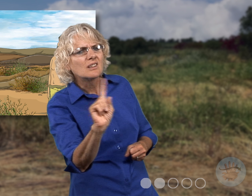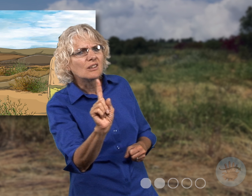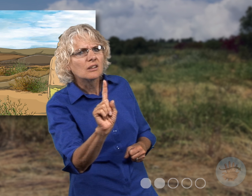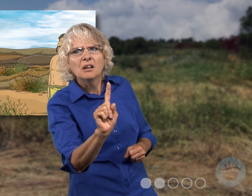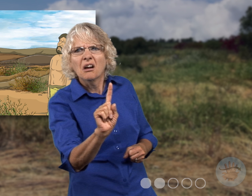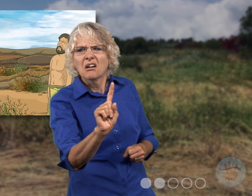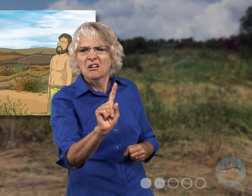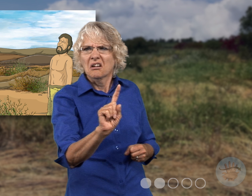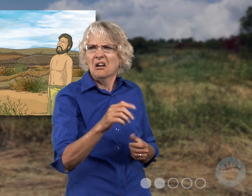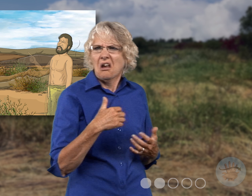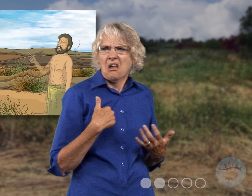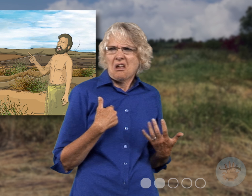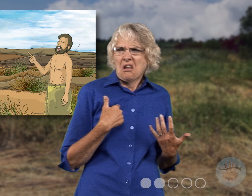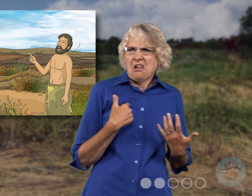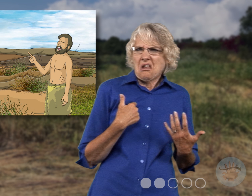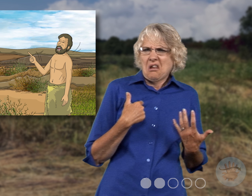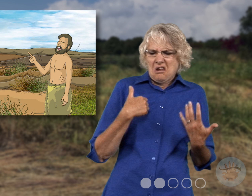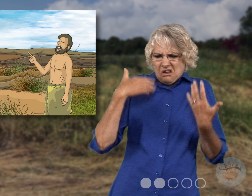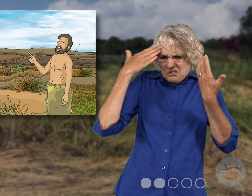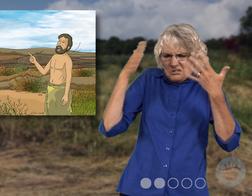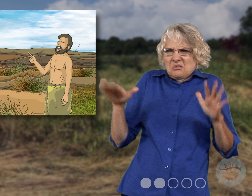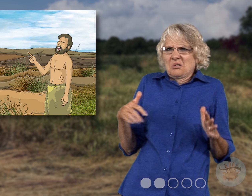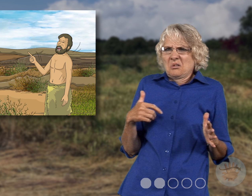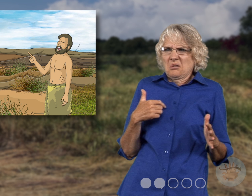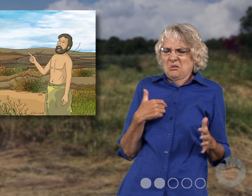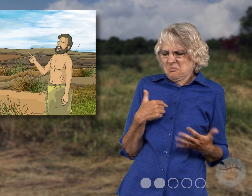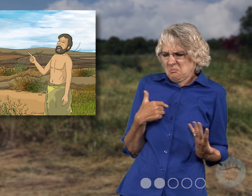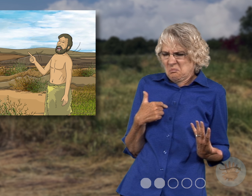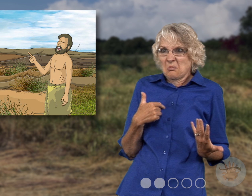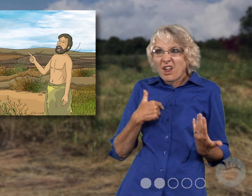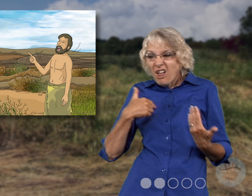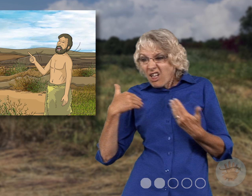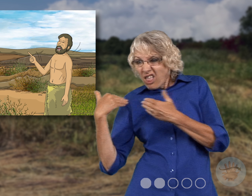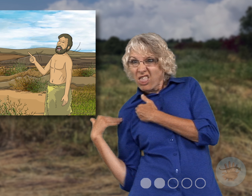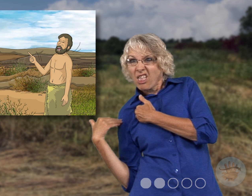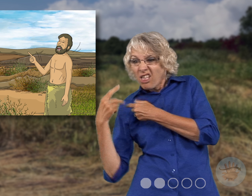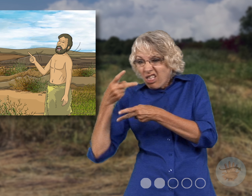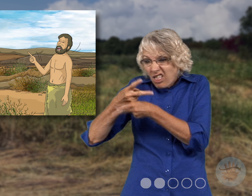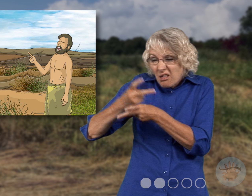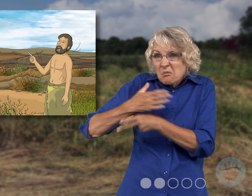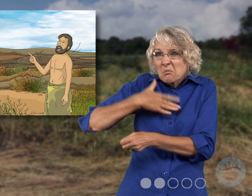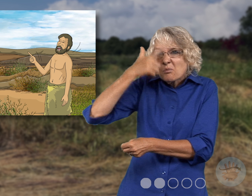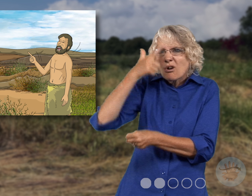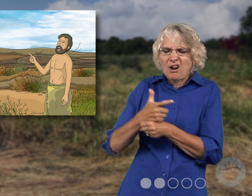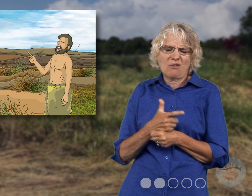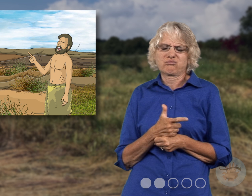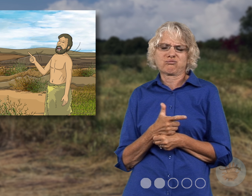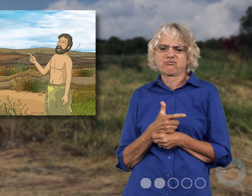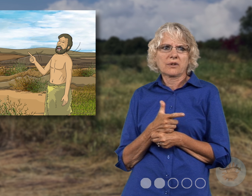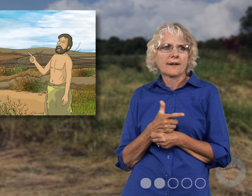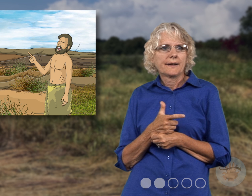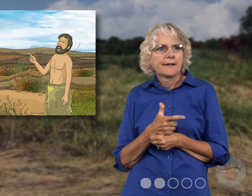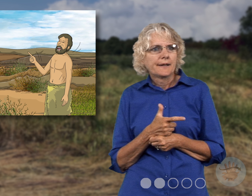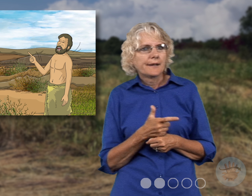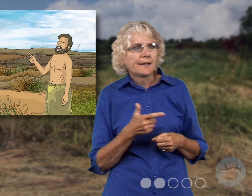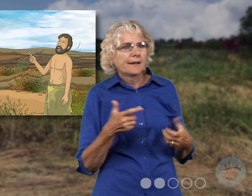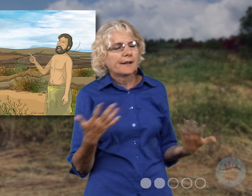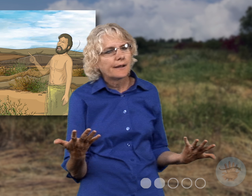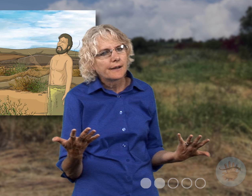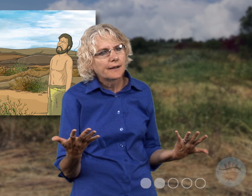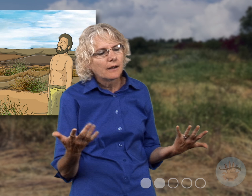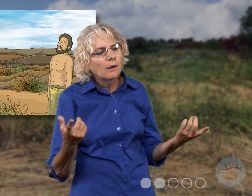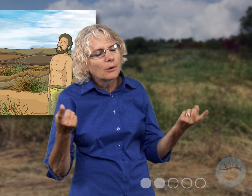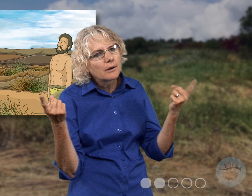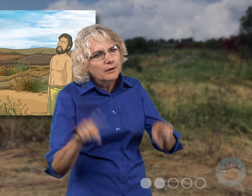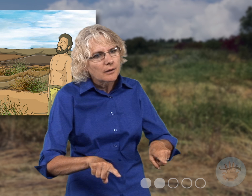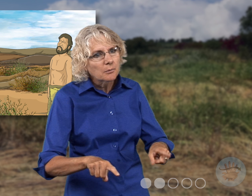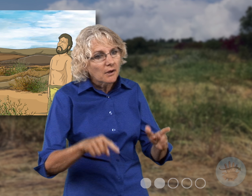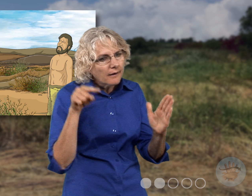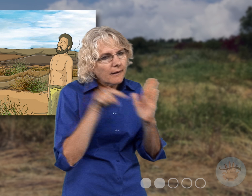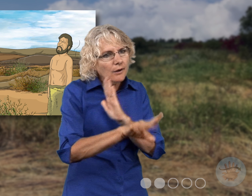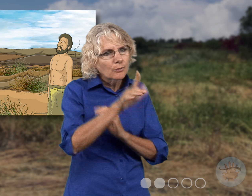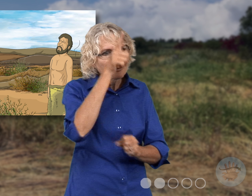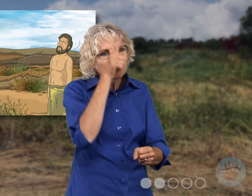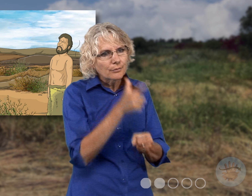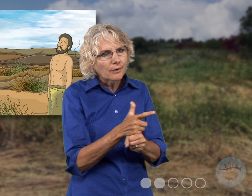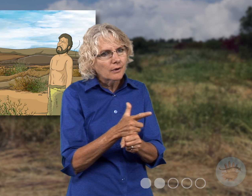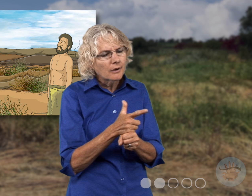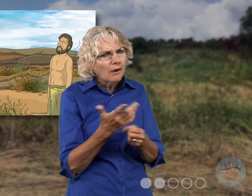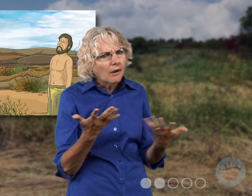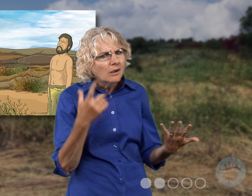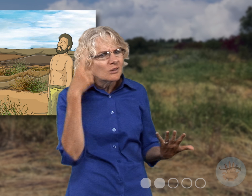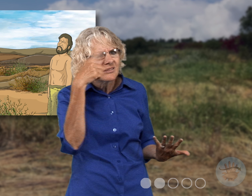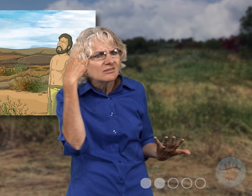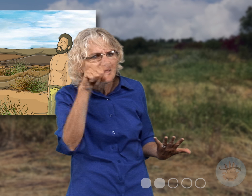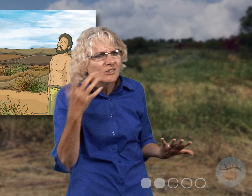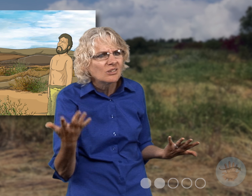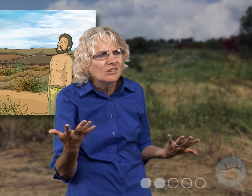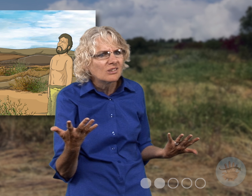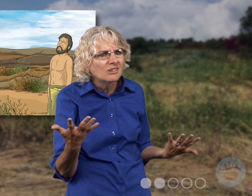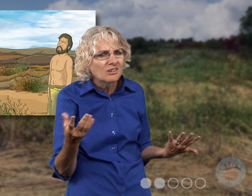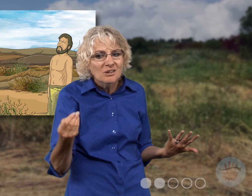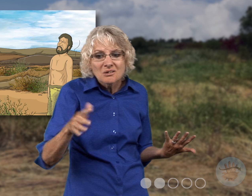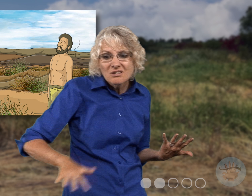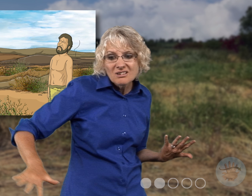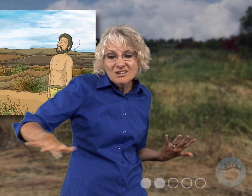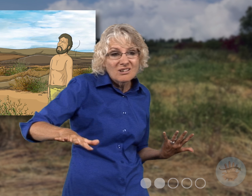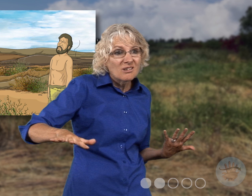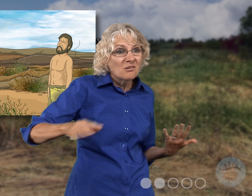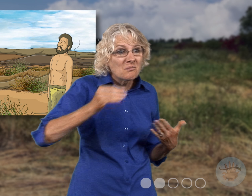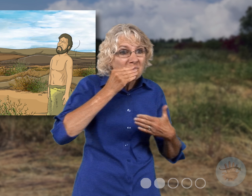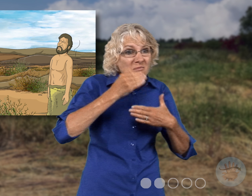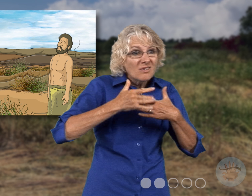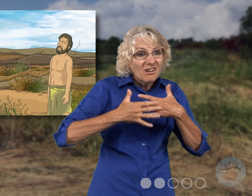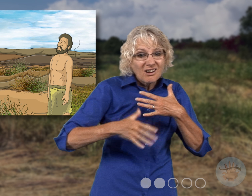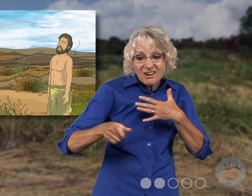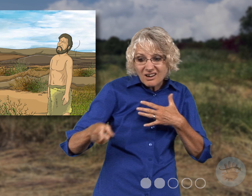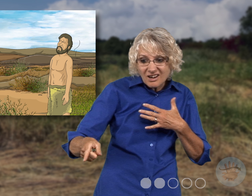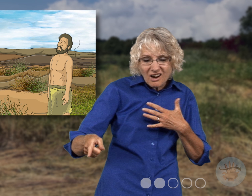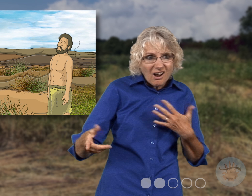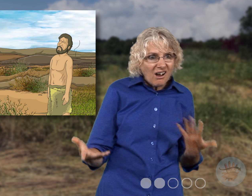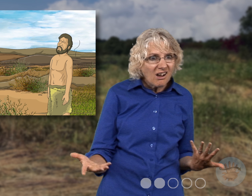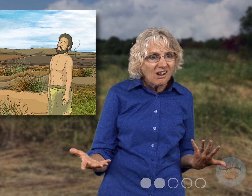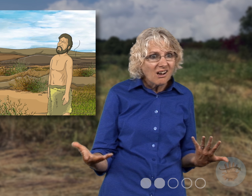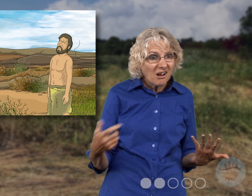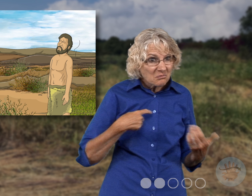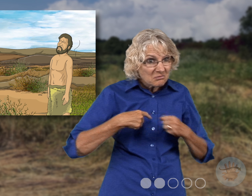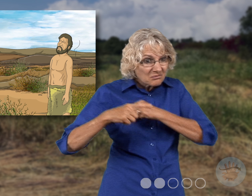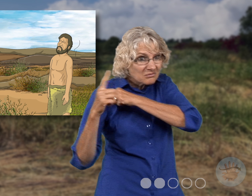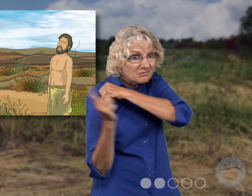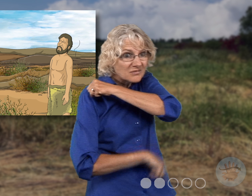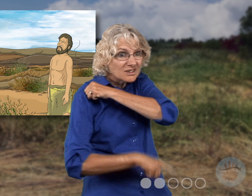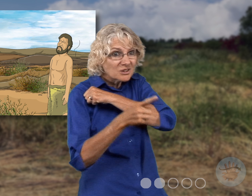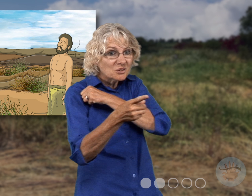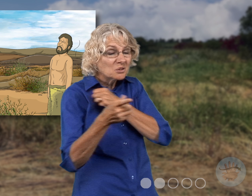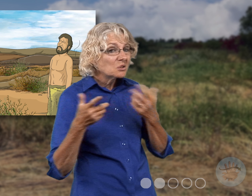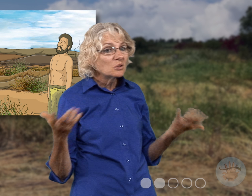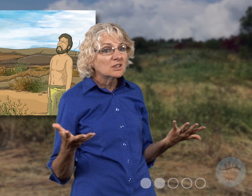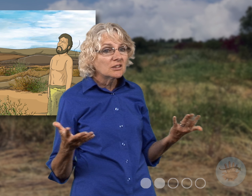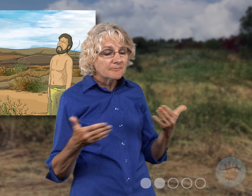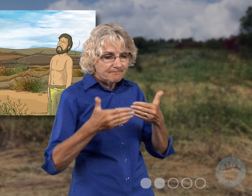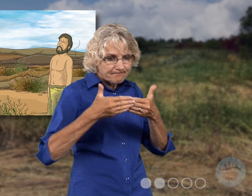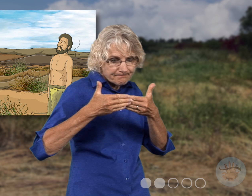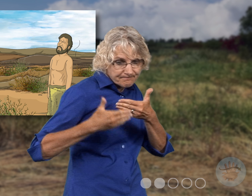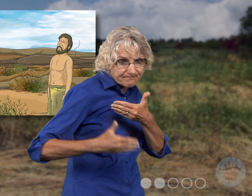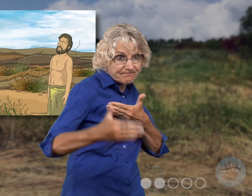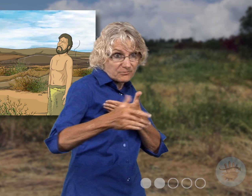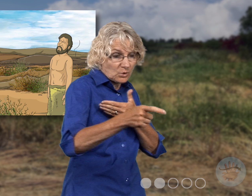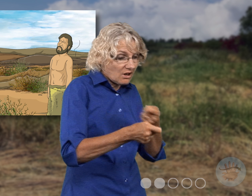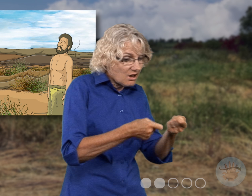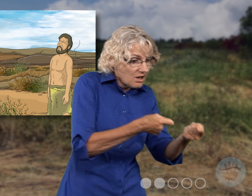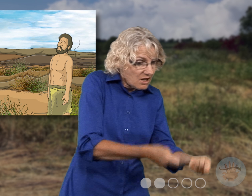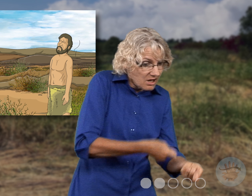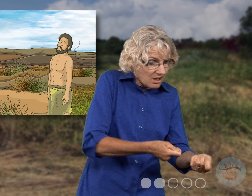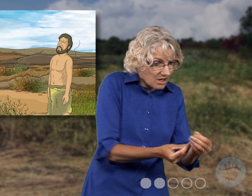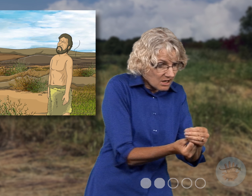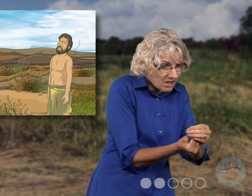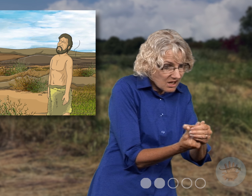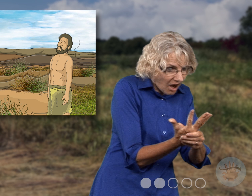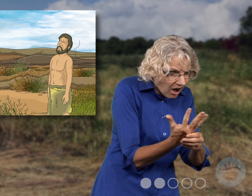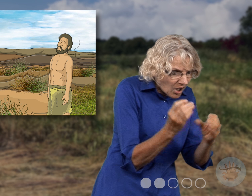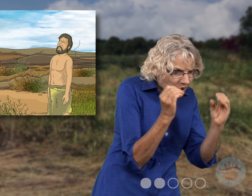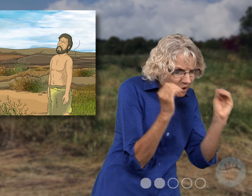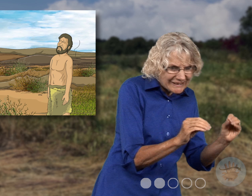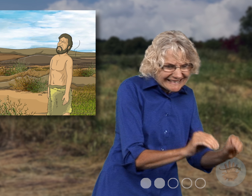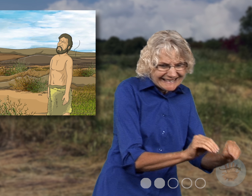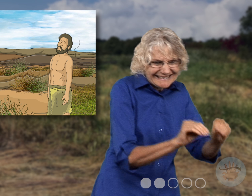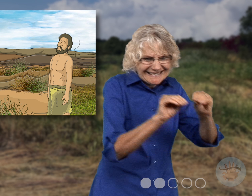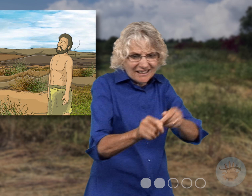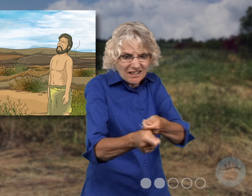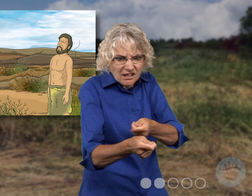“I do not know!” he answered. “Am I my brother’s keeper?” “What have you done?” replied the LORD. “The voice of your brother’s blood cries out to Me from the ground.